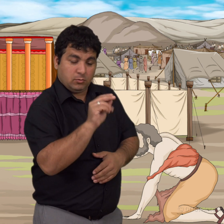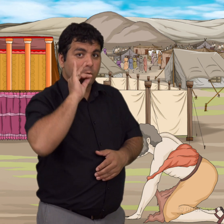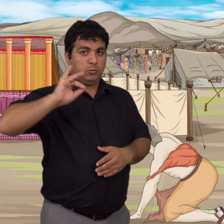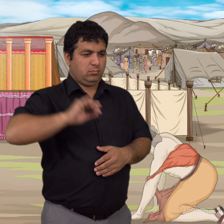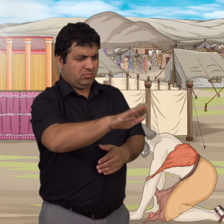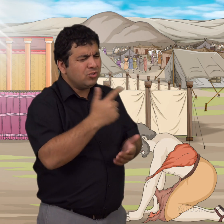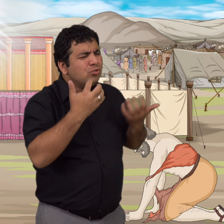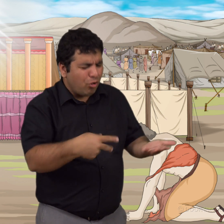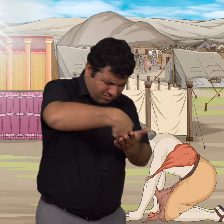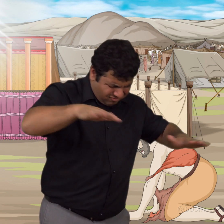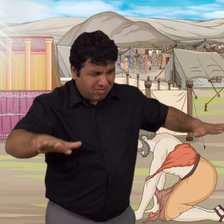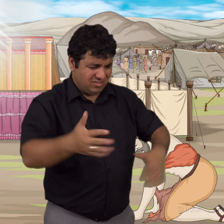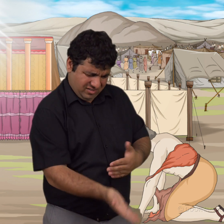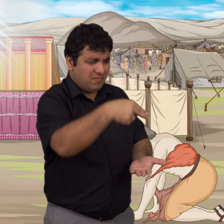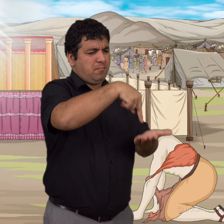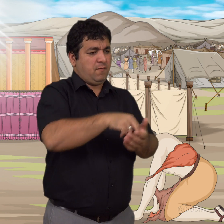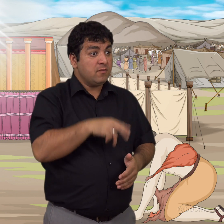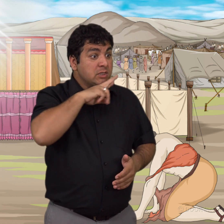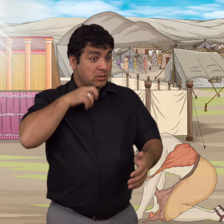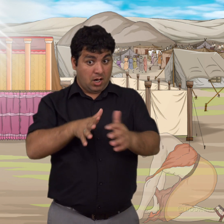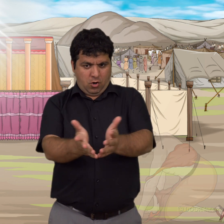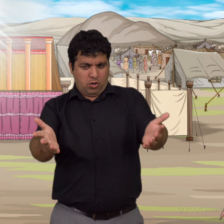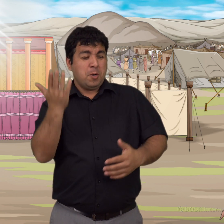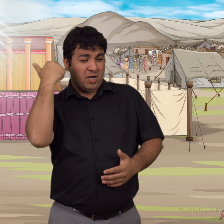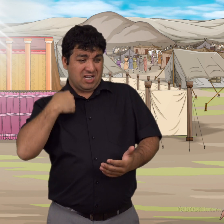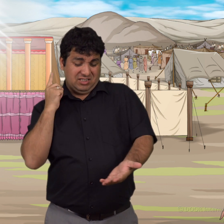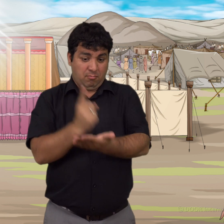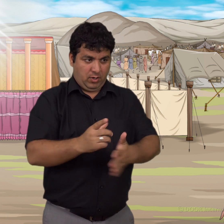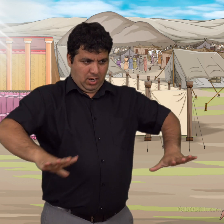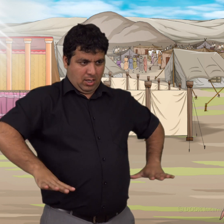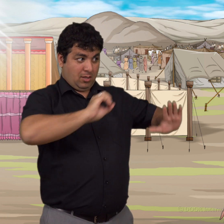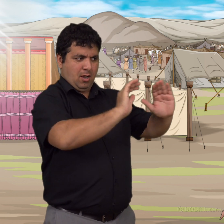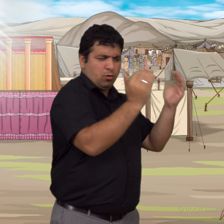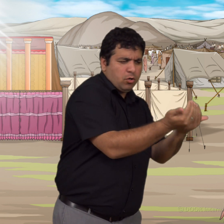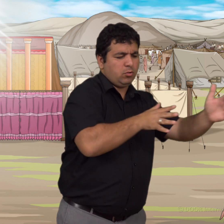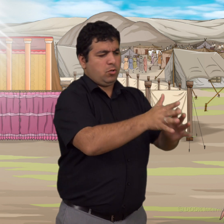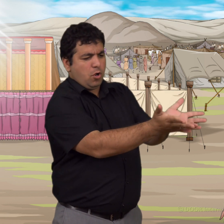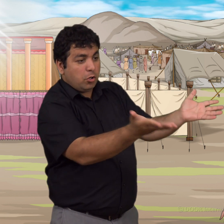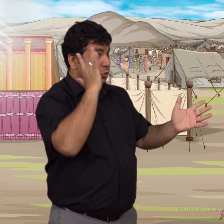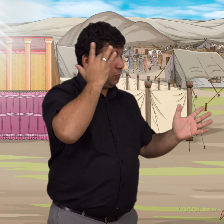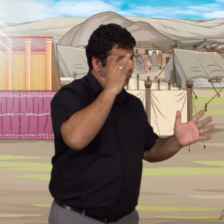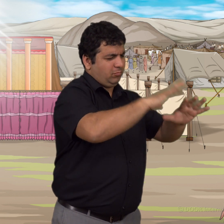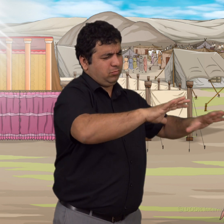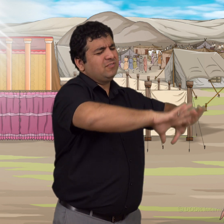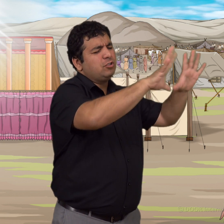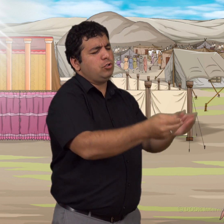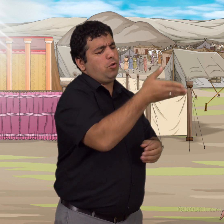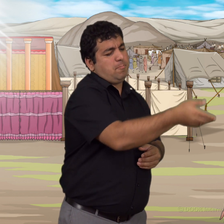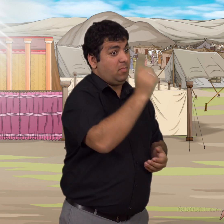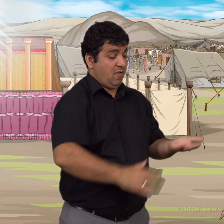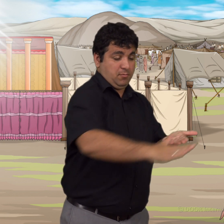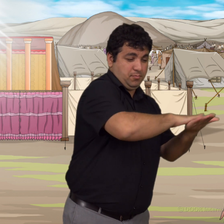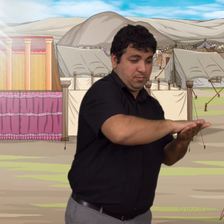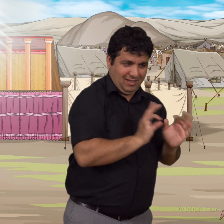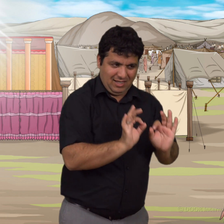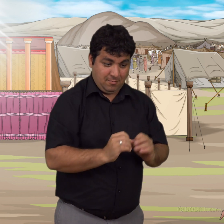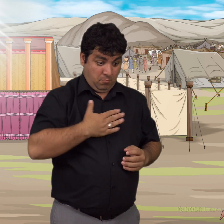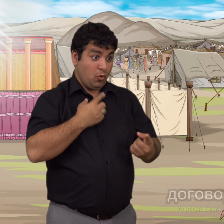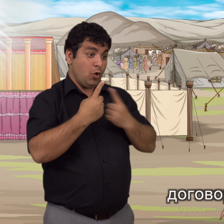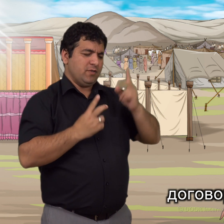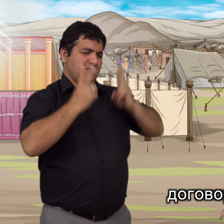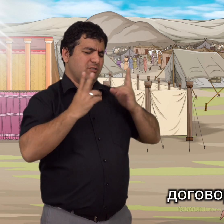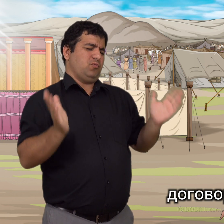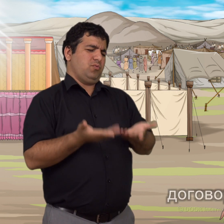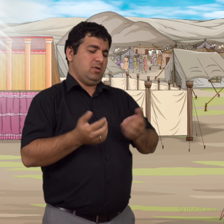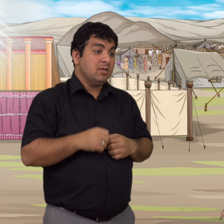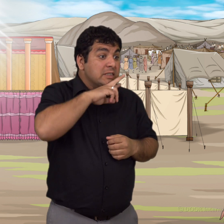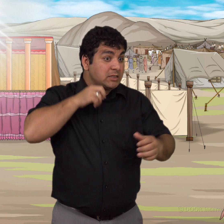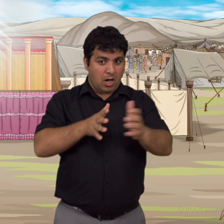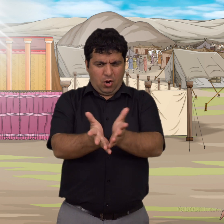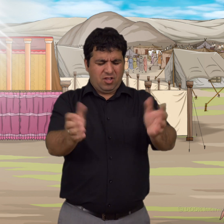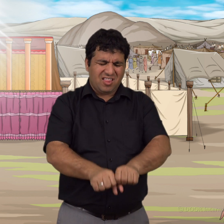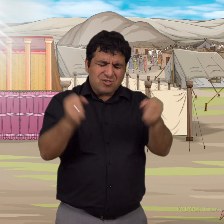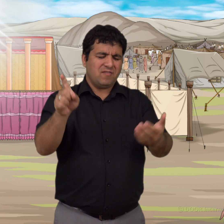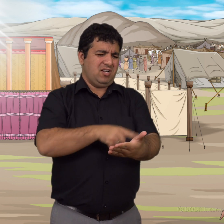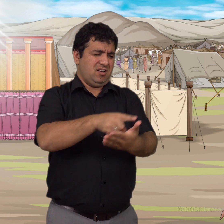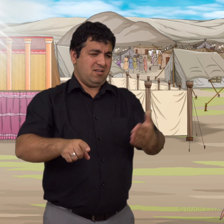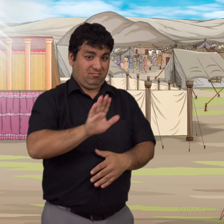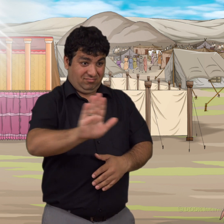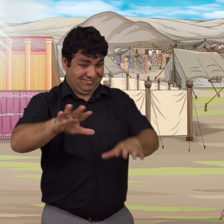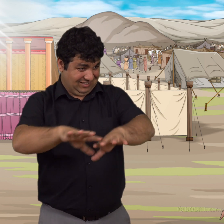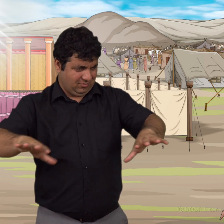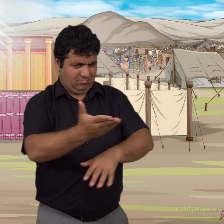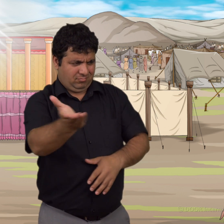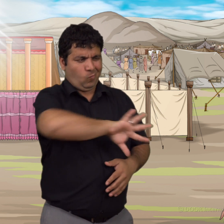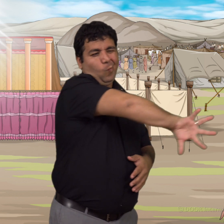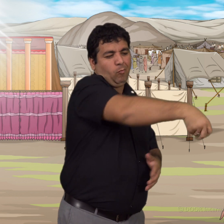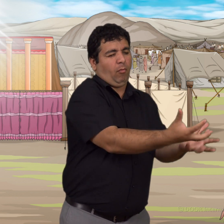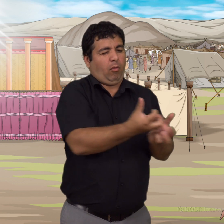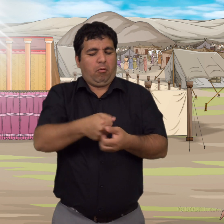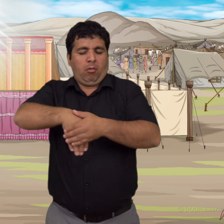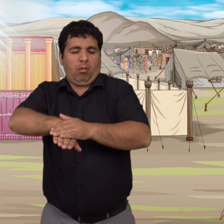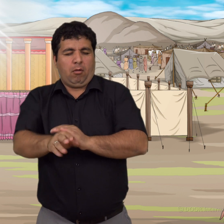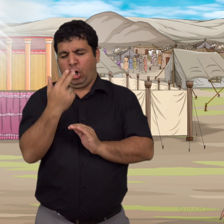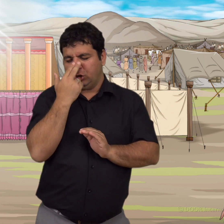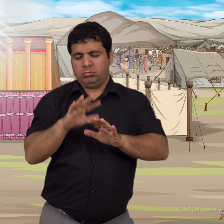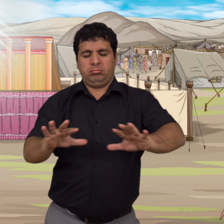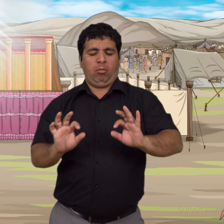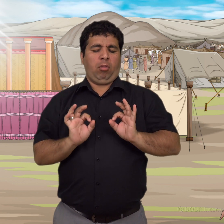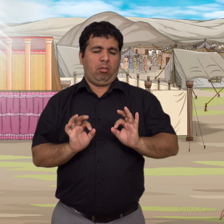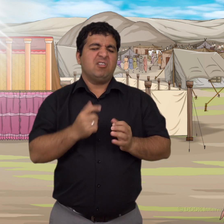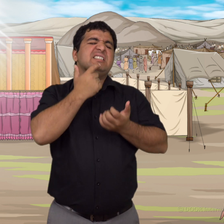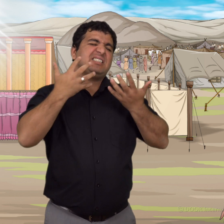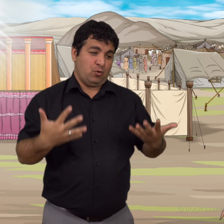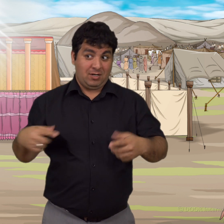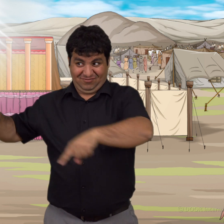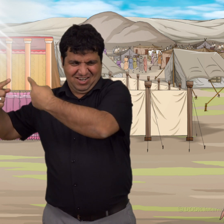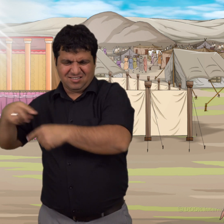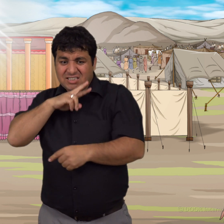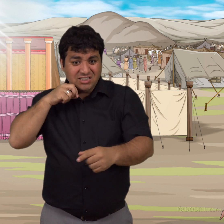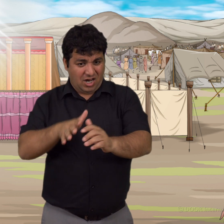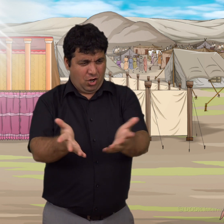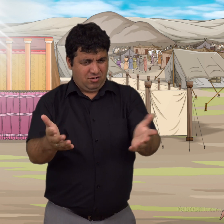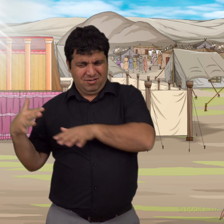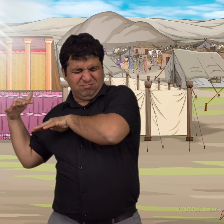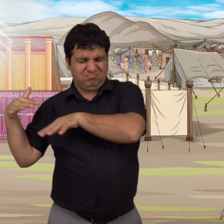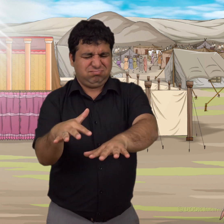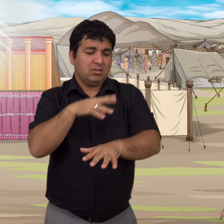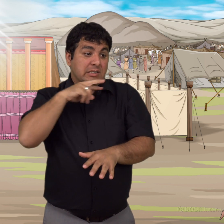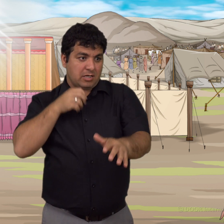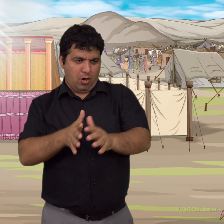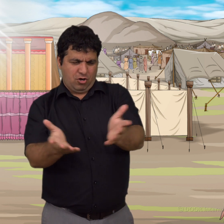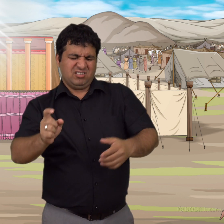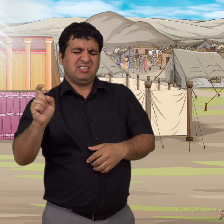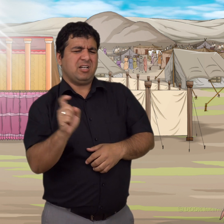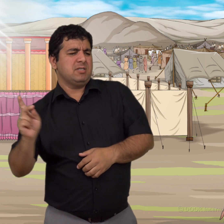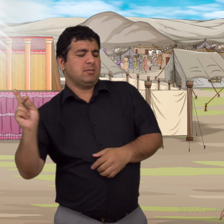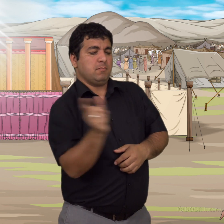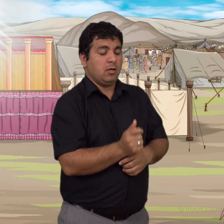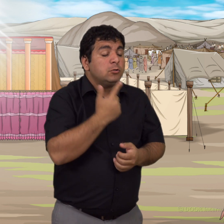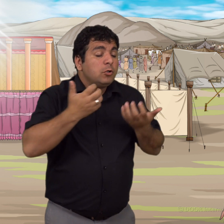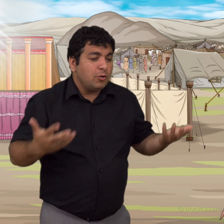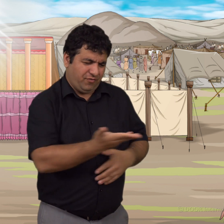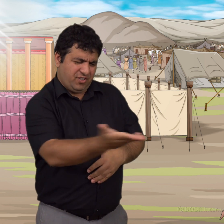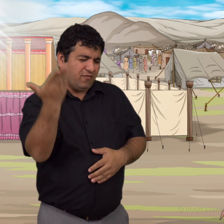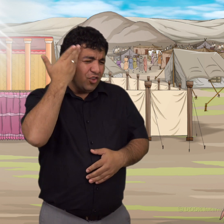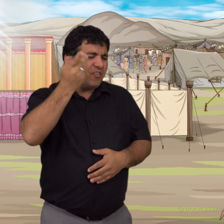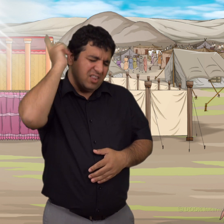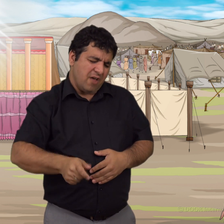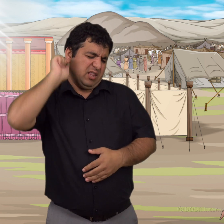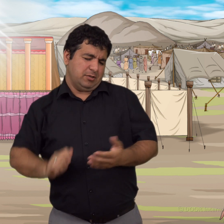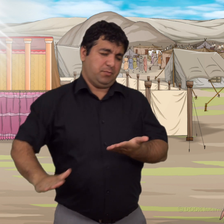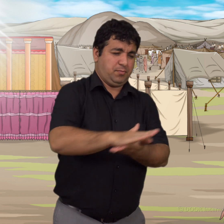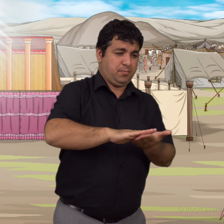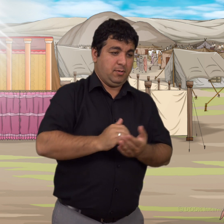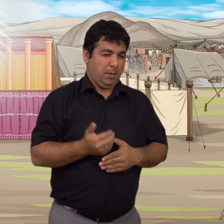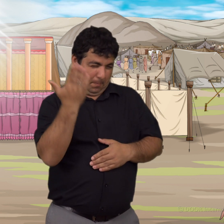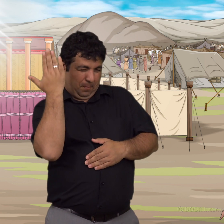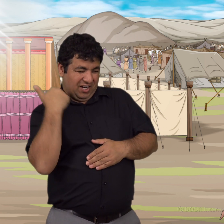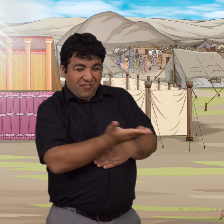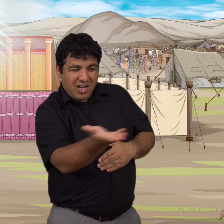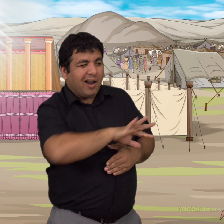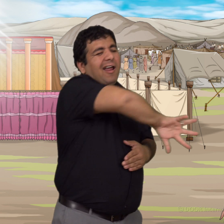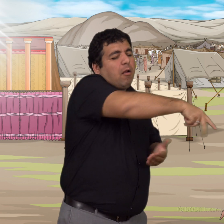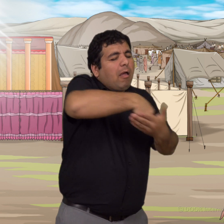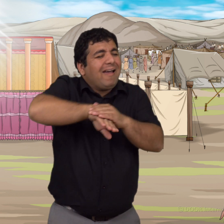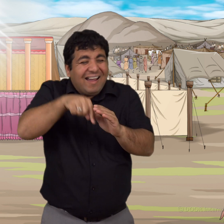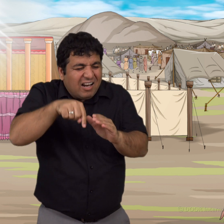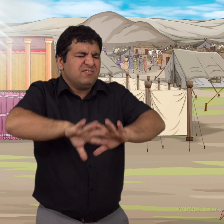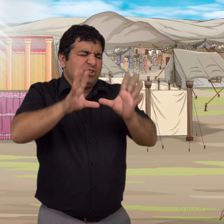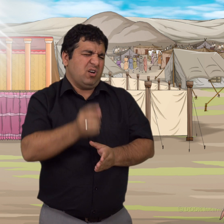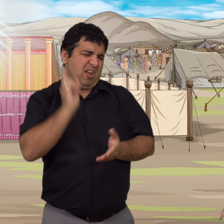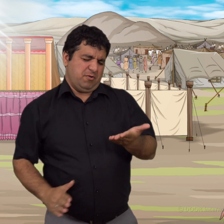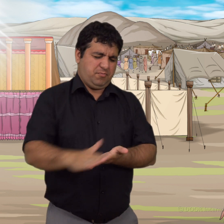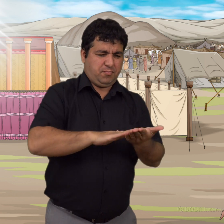But the LORD said to Joshua, “Stand up! Why have you fallen on your face? Israel has sinned; they have transgressed My covenant that I commanded them, and they have taken some of what was devoted to destruction. Indeed, they have stolen and lied, and they have put these things with their own possessions. This is why the Israelites cannot stand against their enemies.